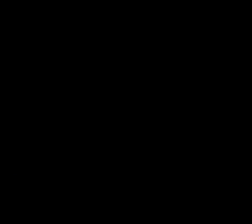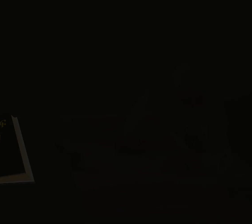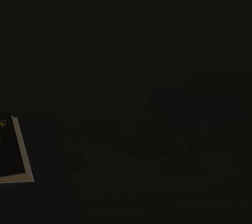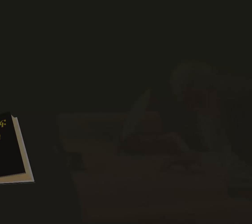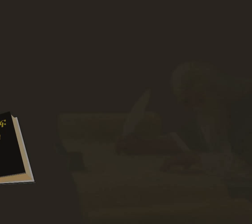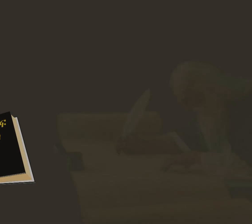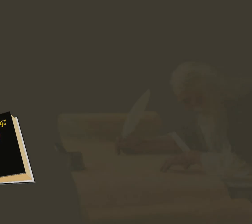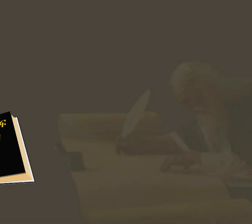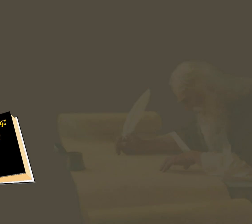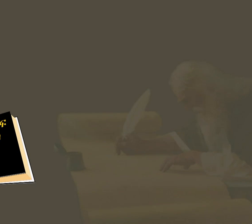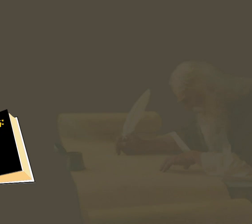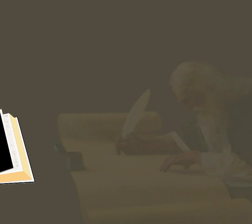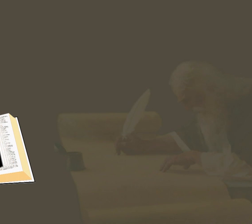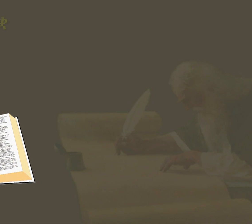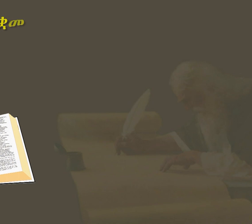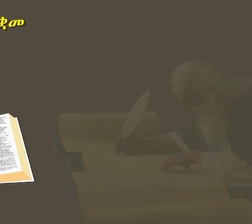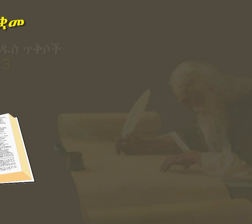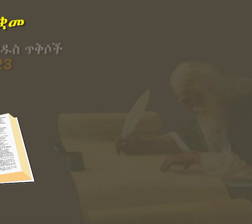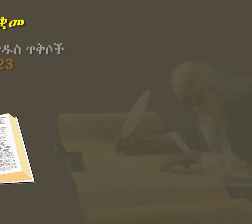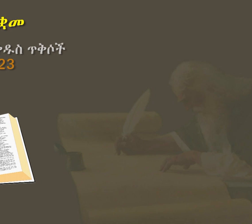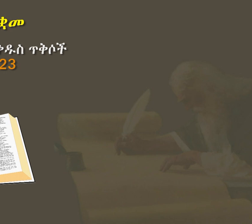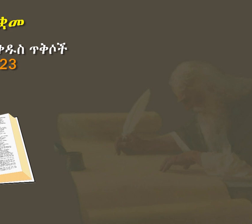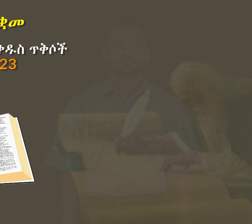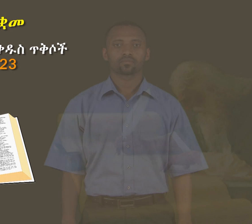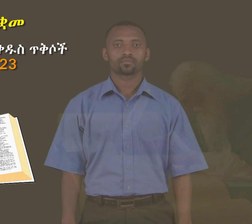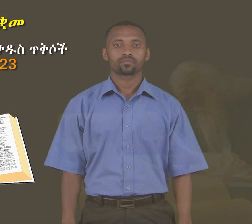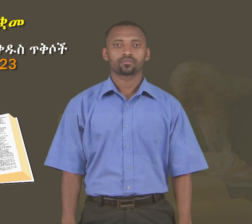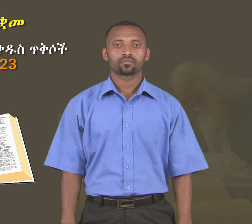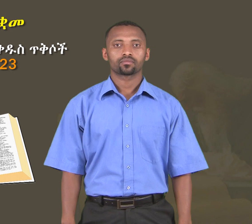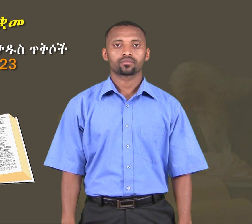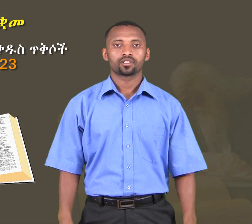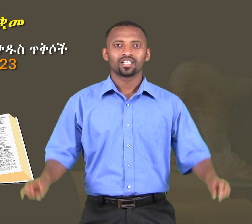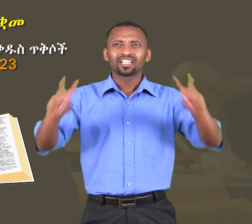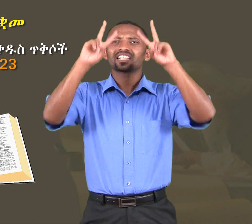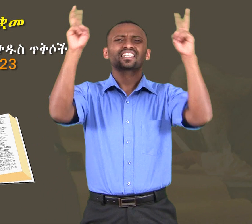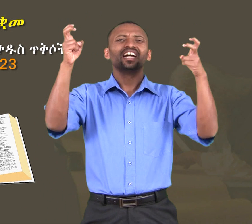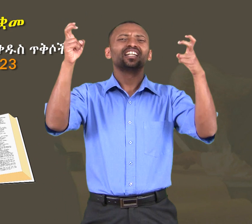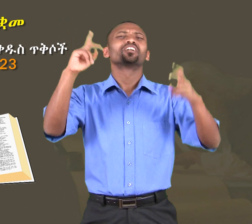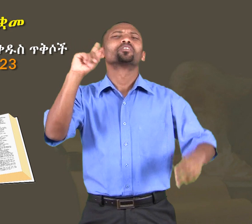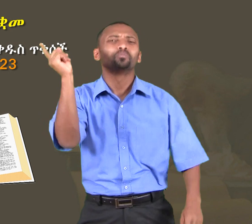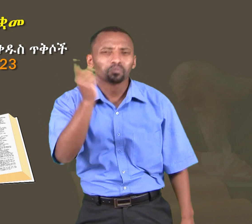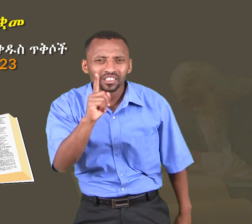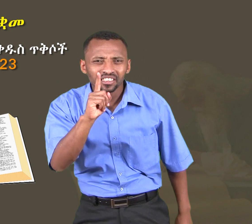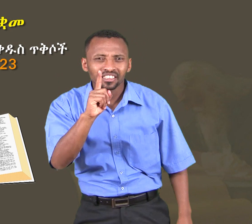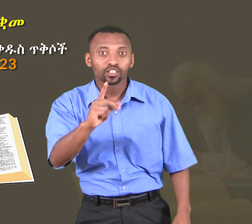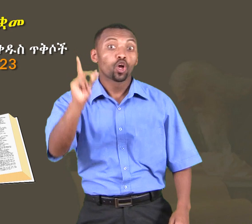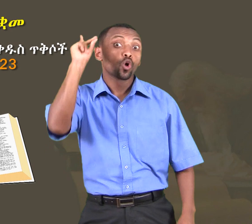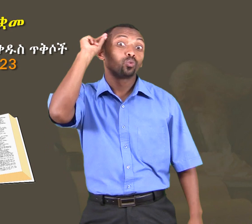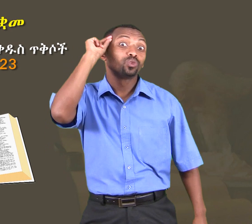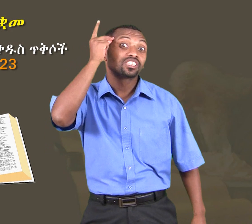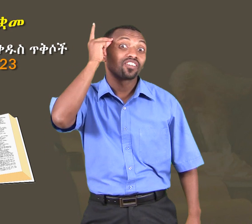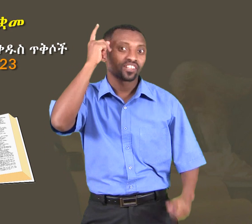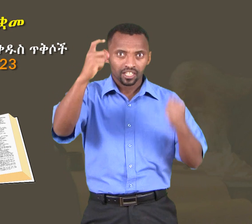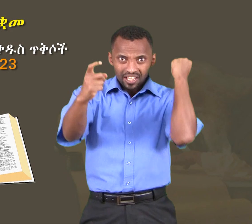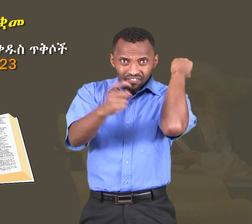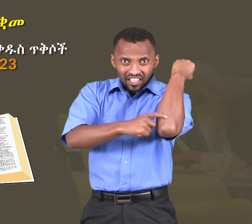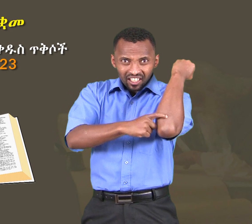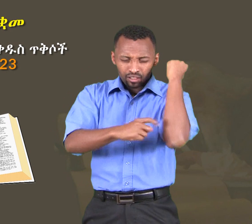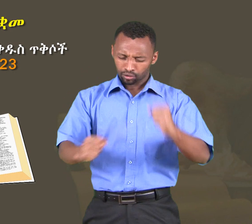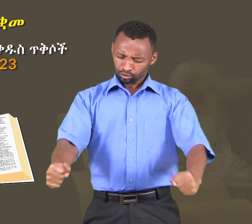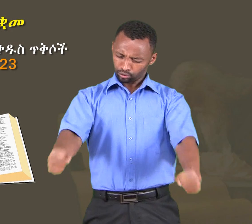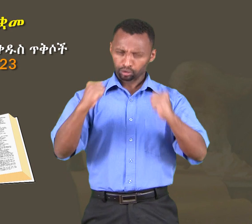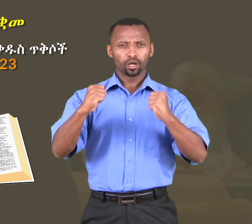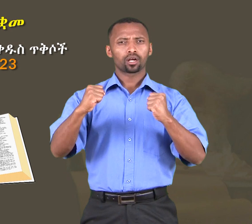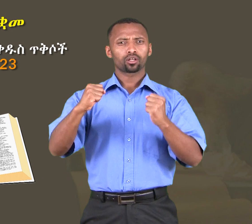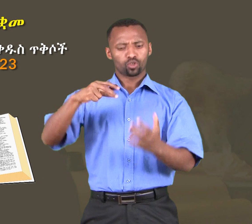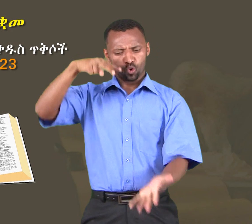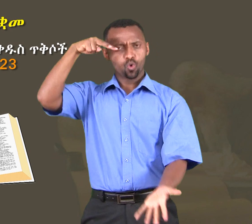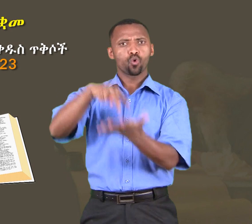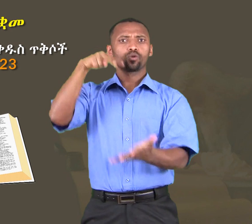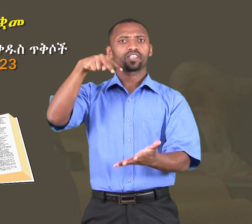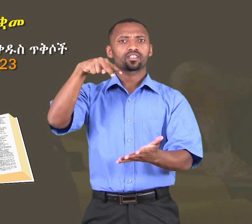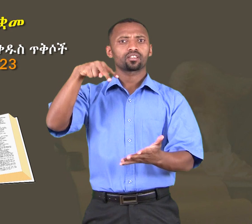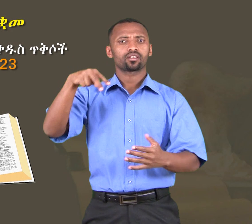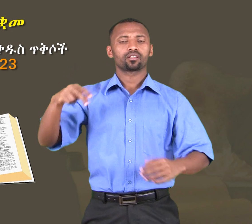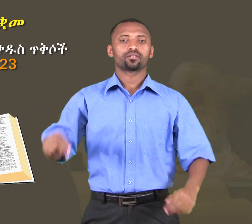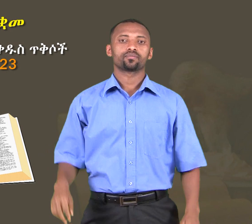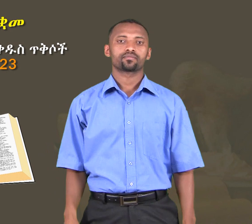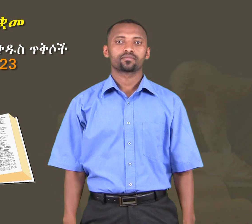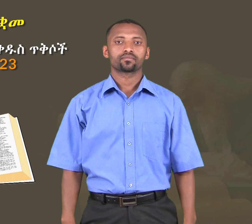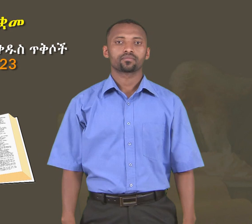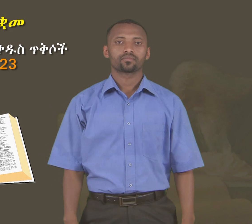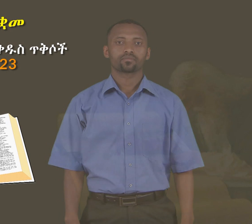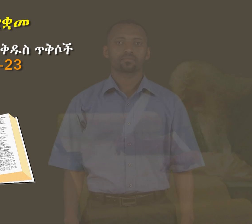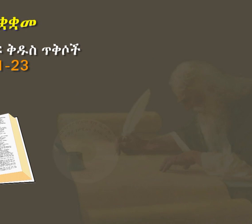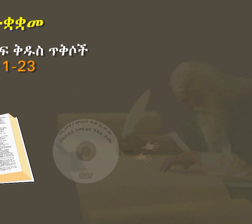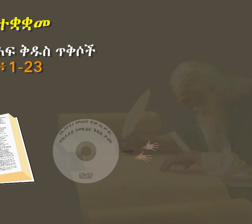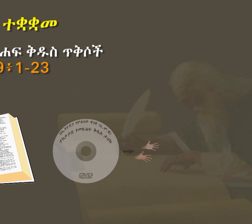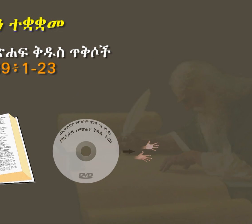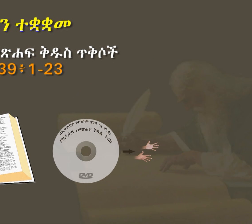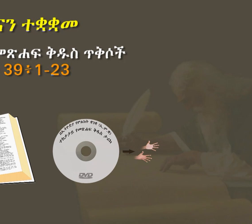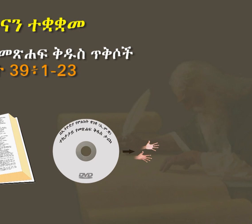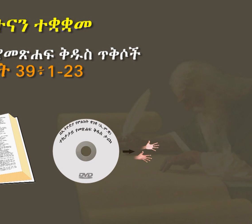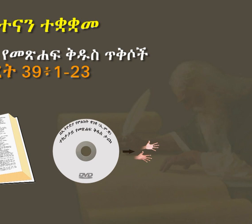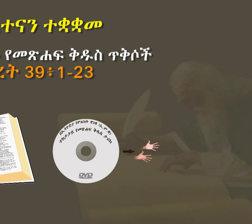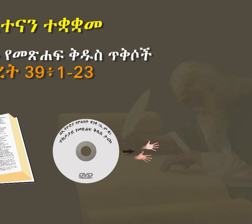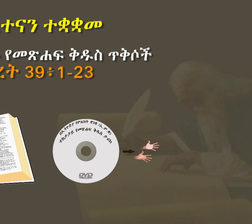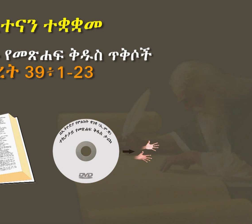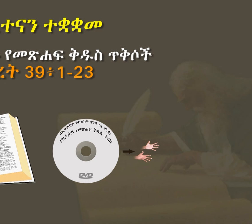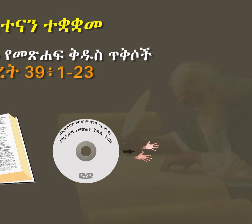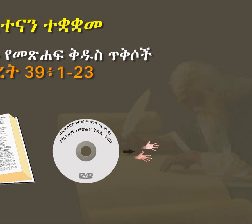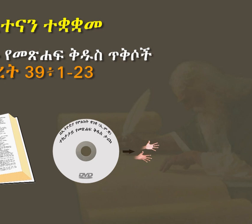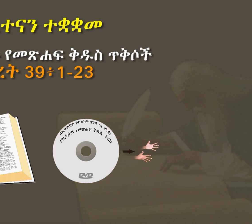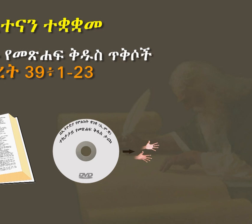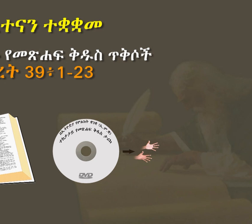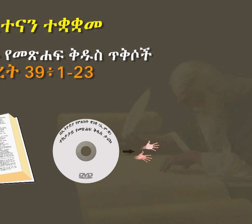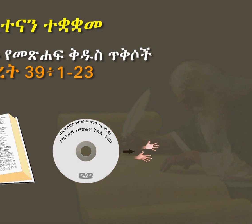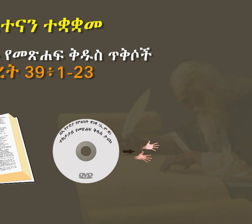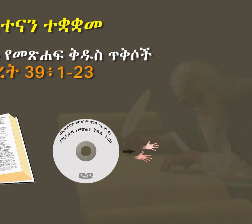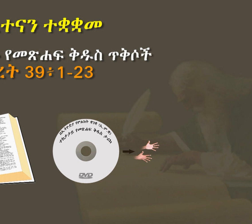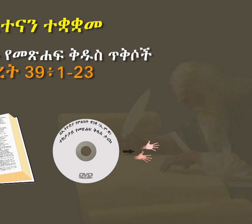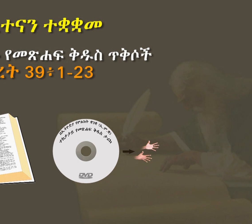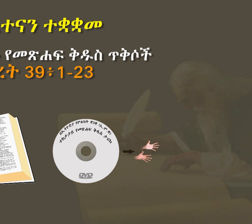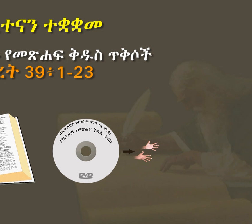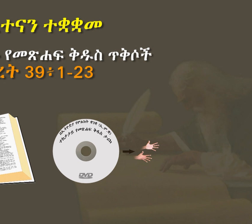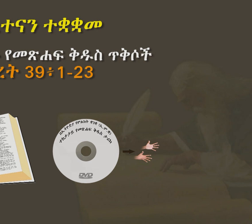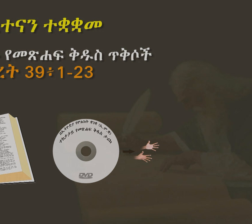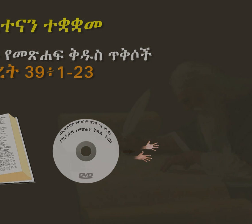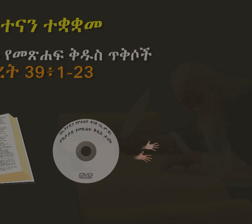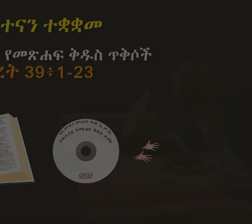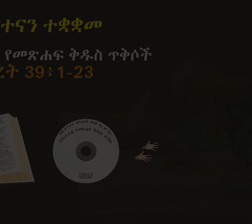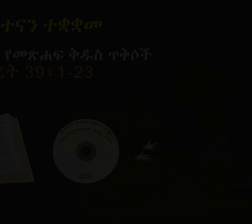Joseph resists temptation